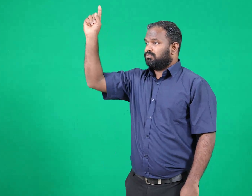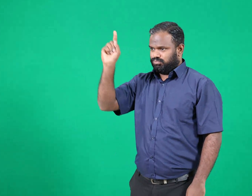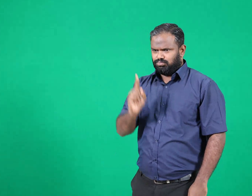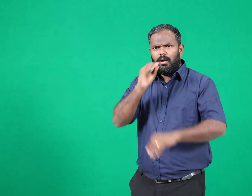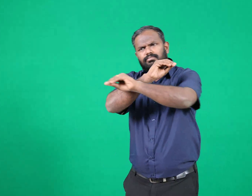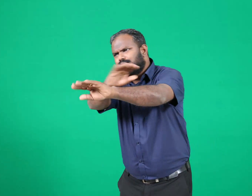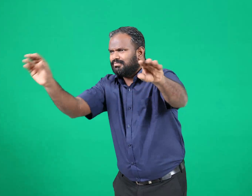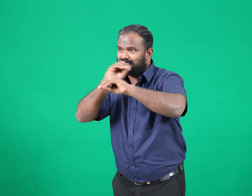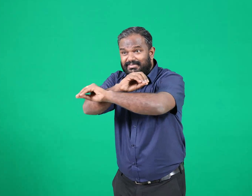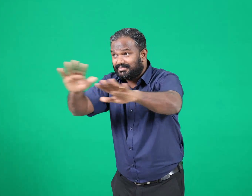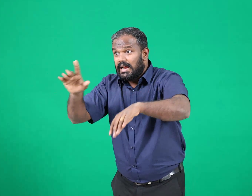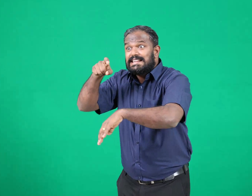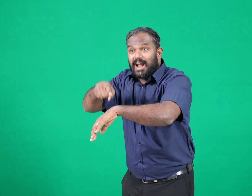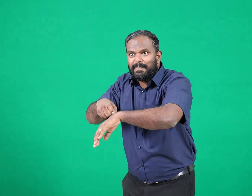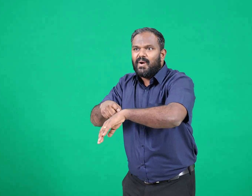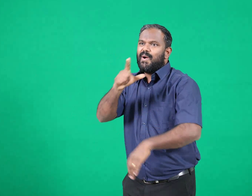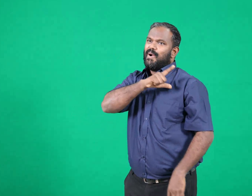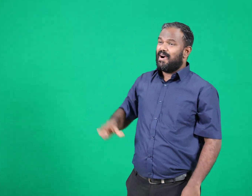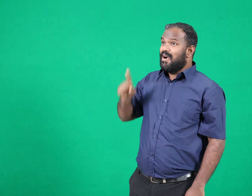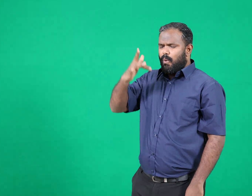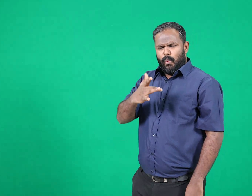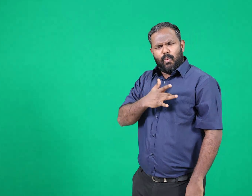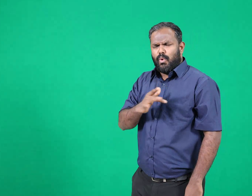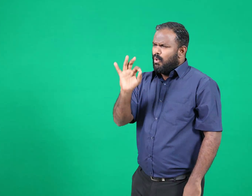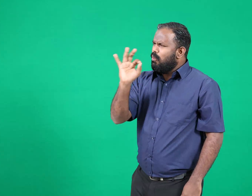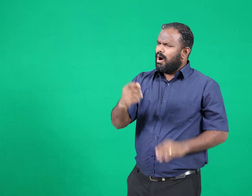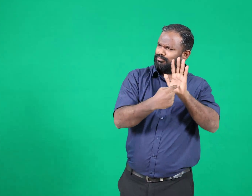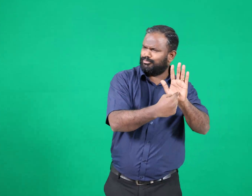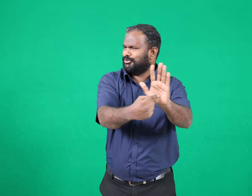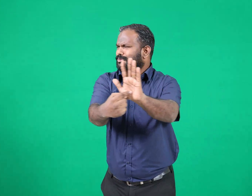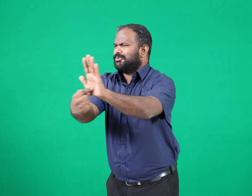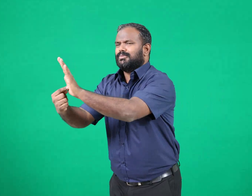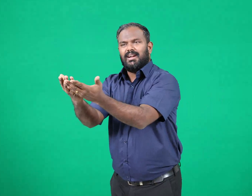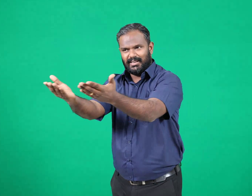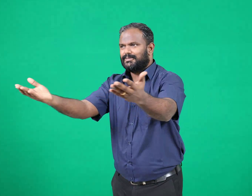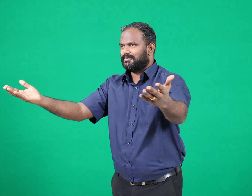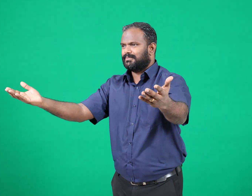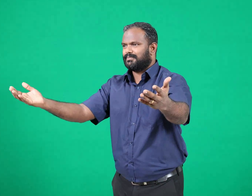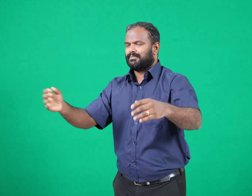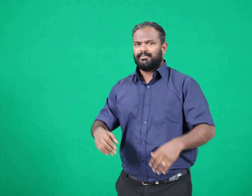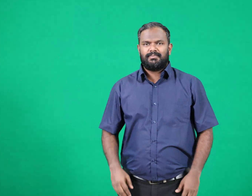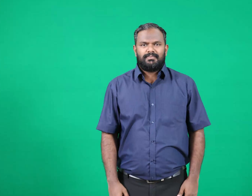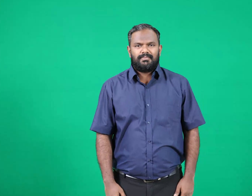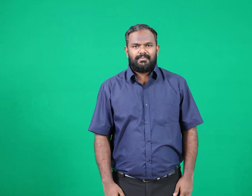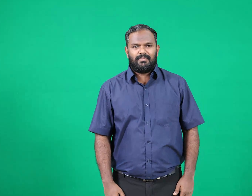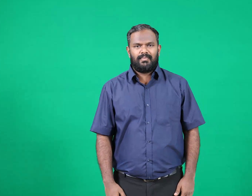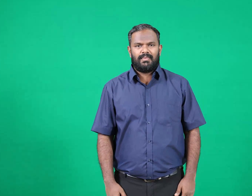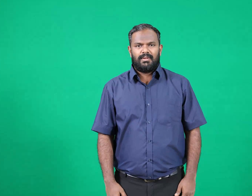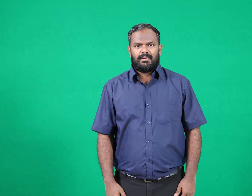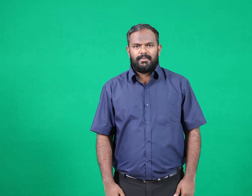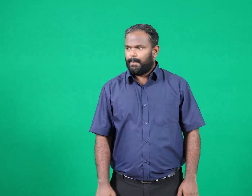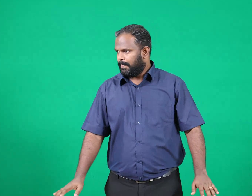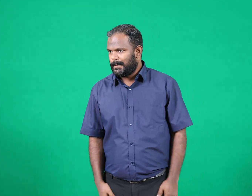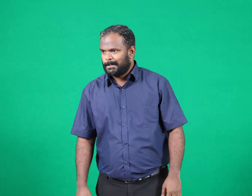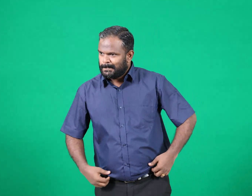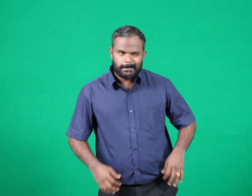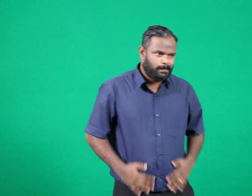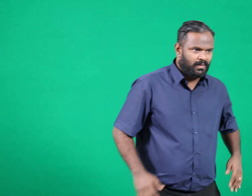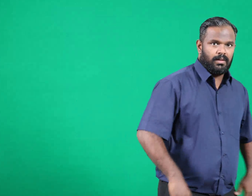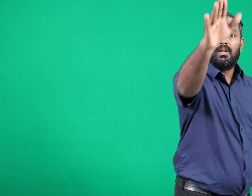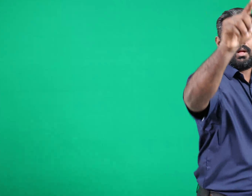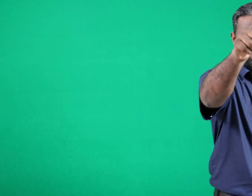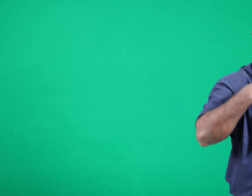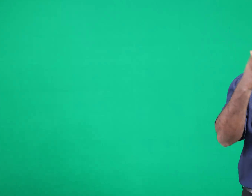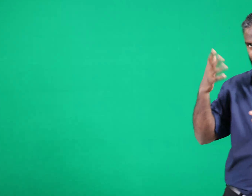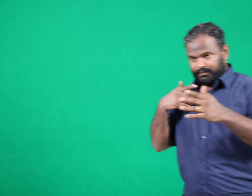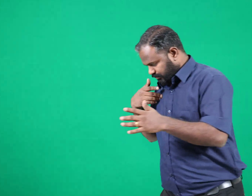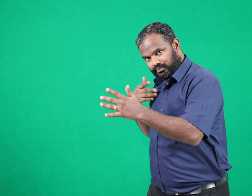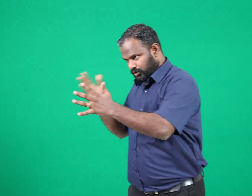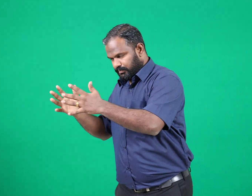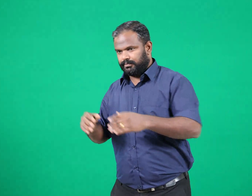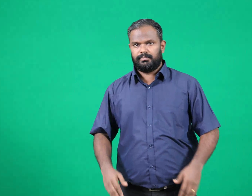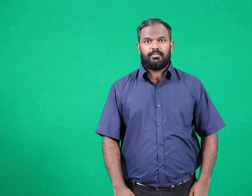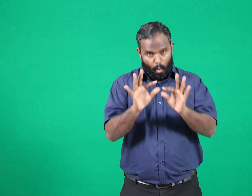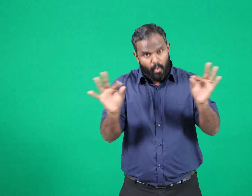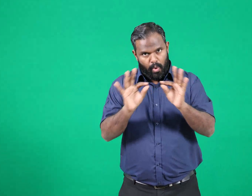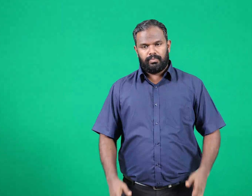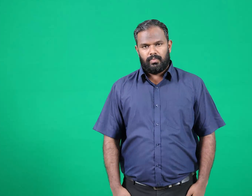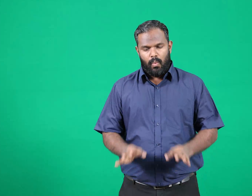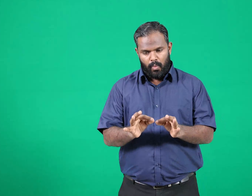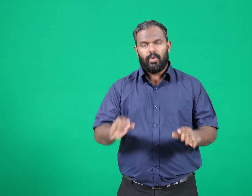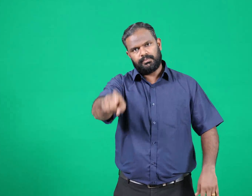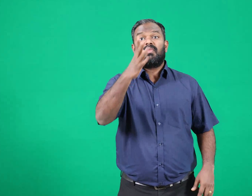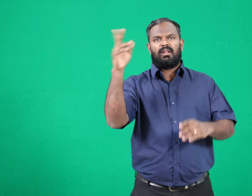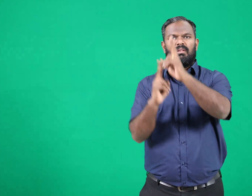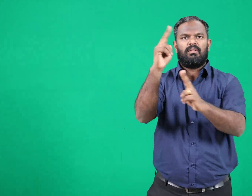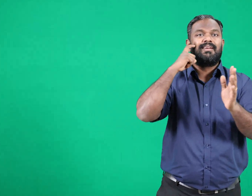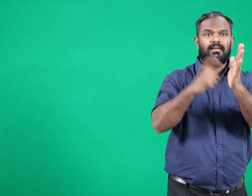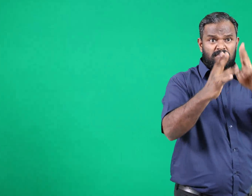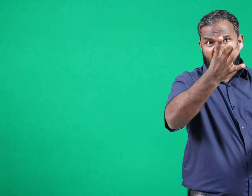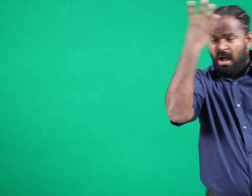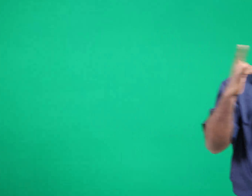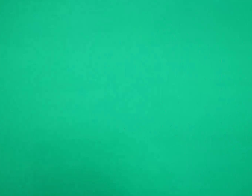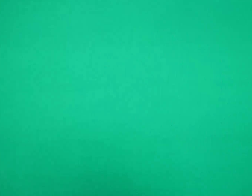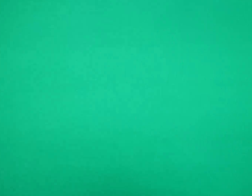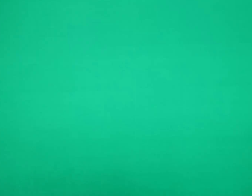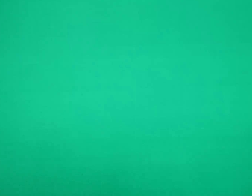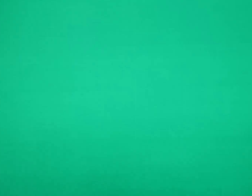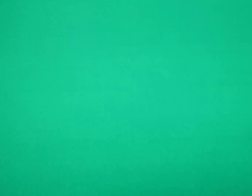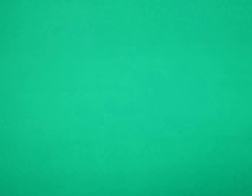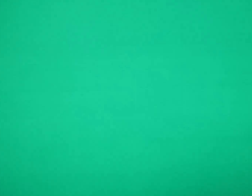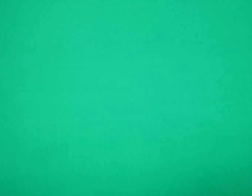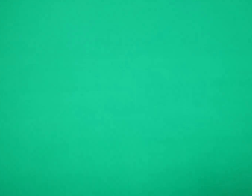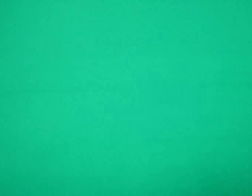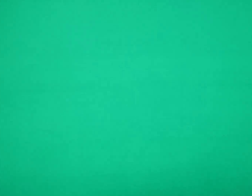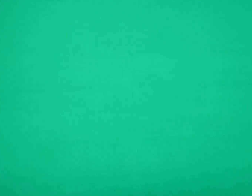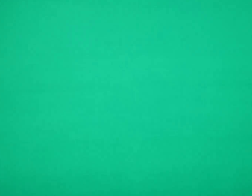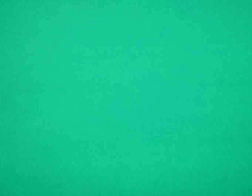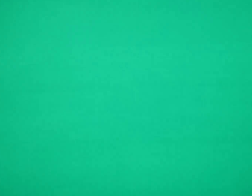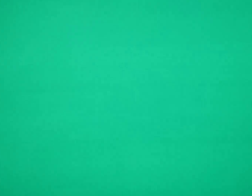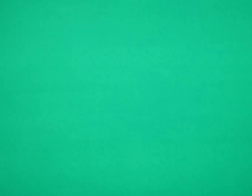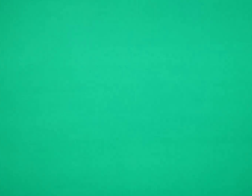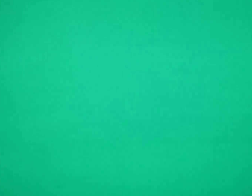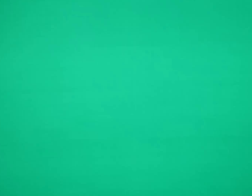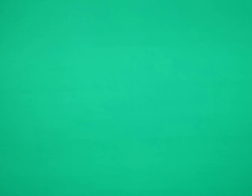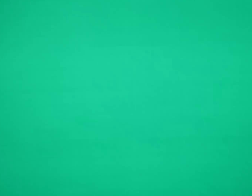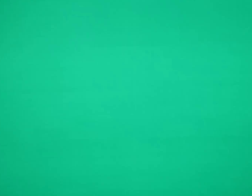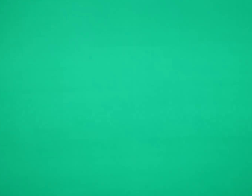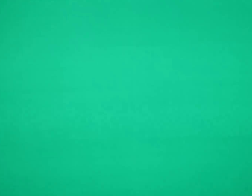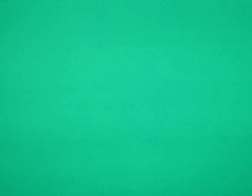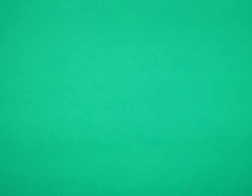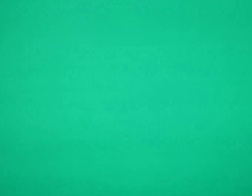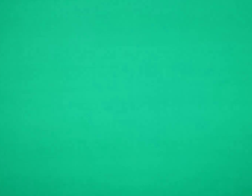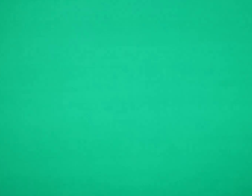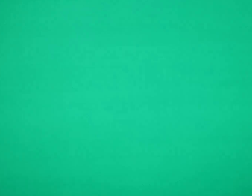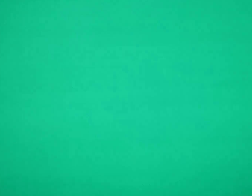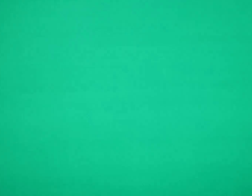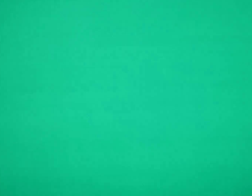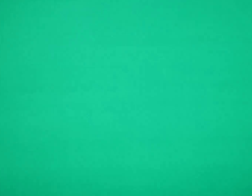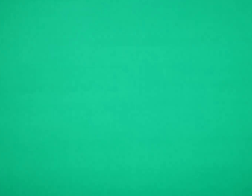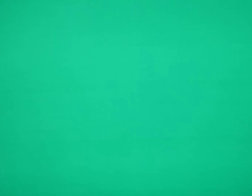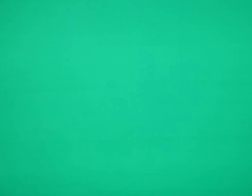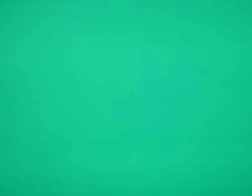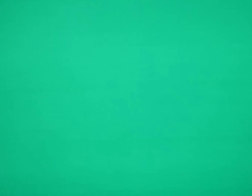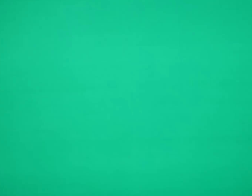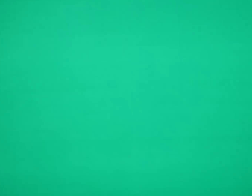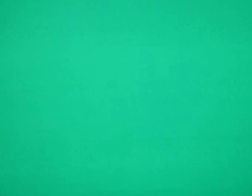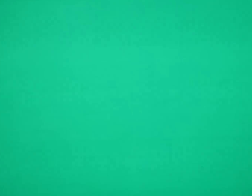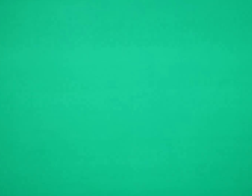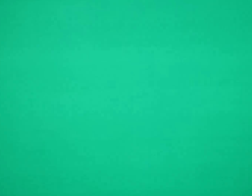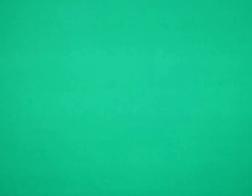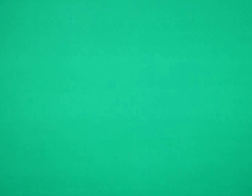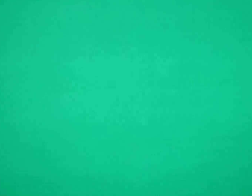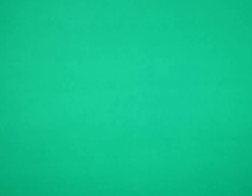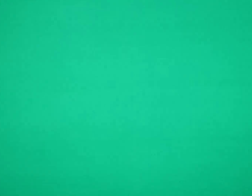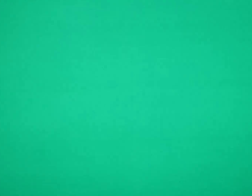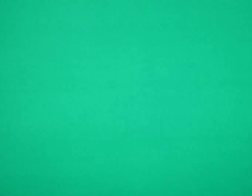He has sent Me to proclaim liberty to the captives and recovery of sight to the blind, to release the oppressed, to proclaim the year of the Lord ' s favor."